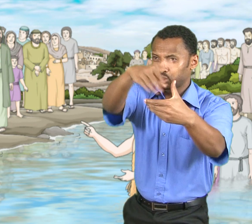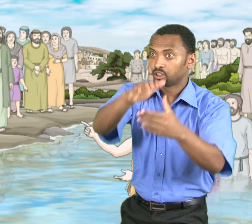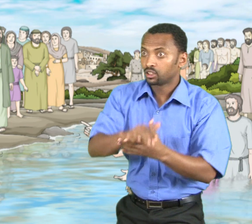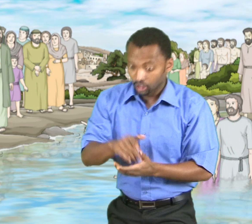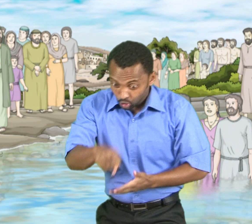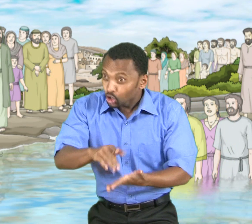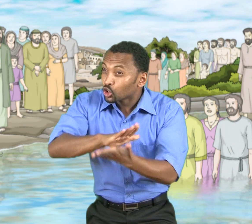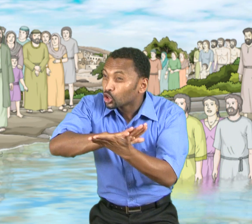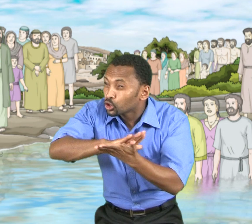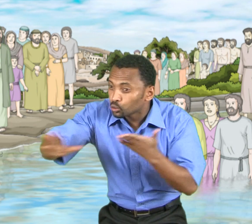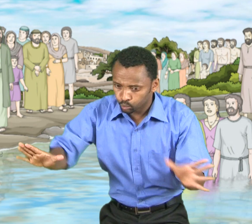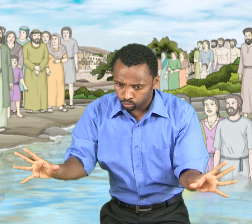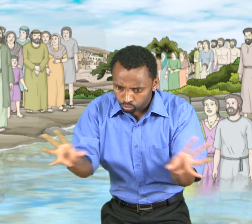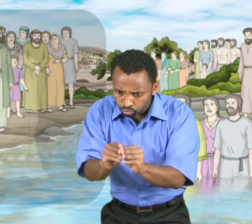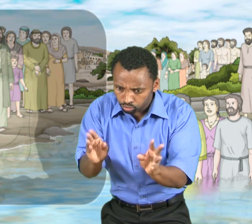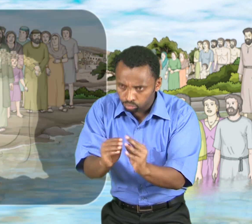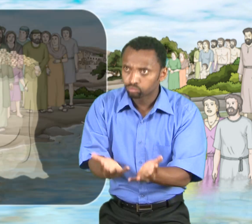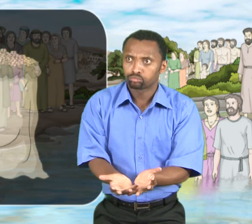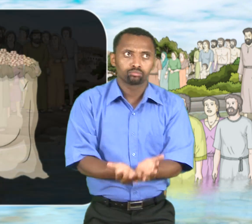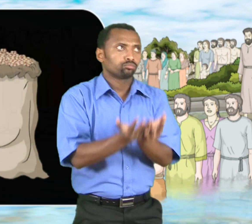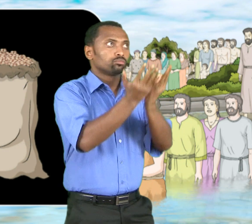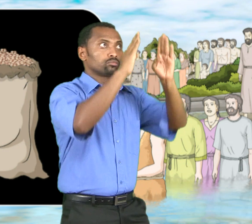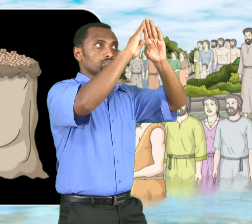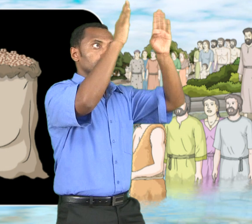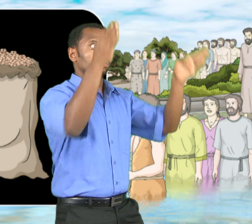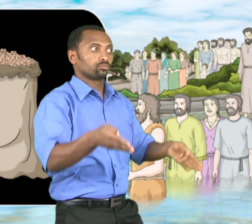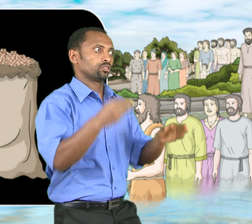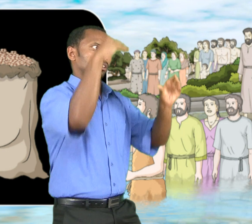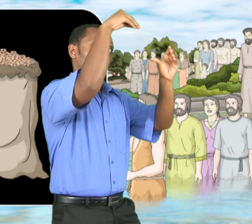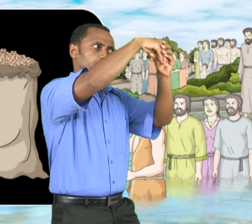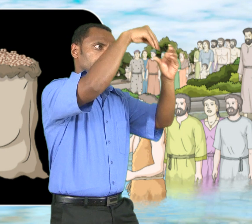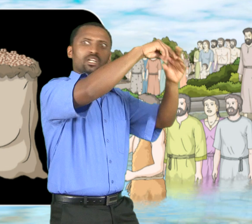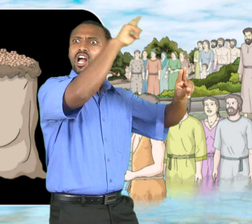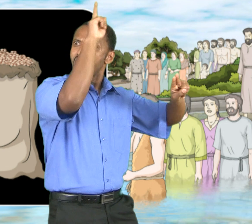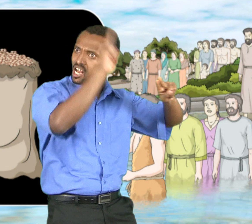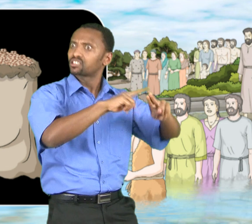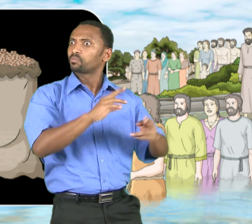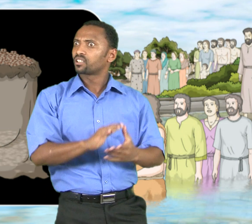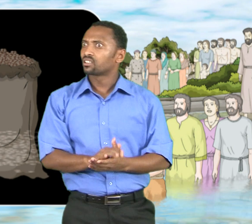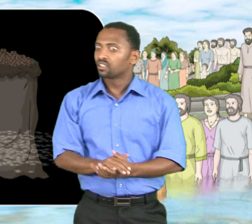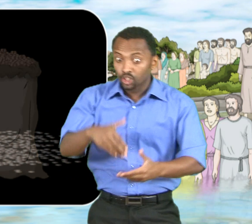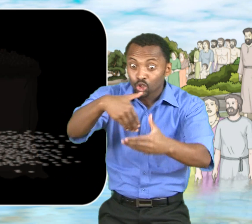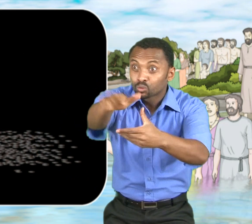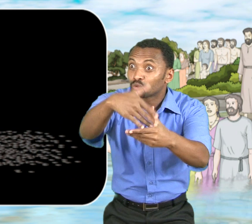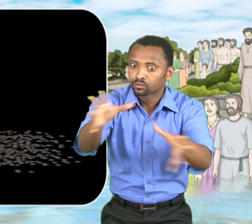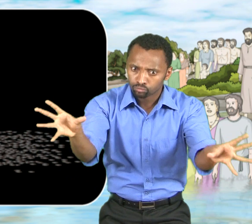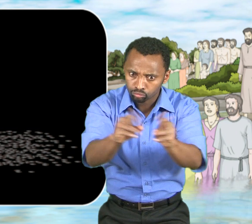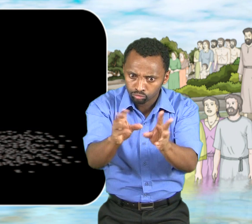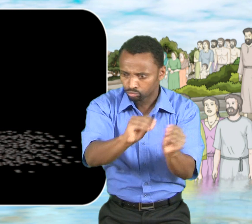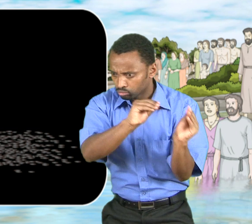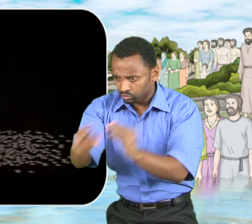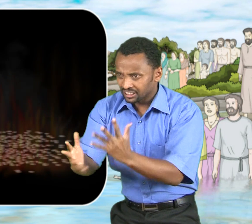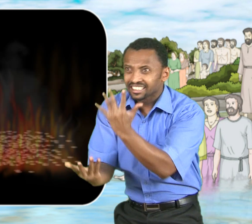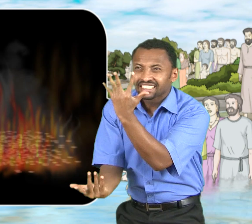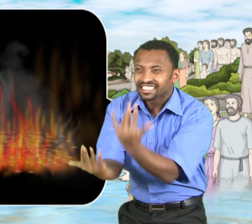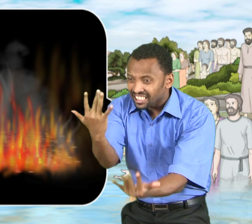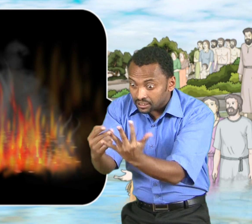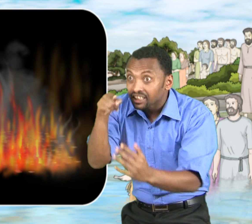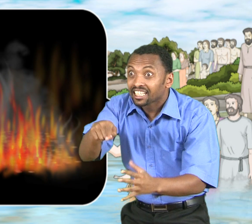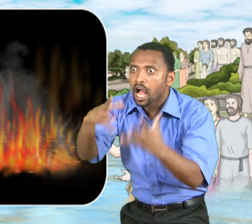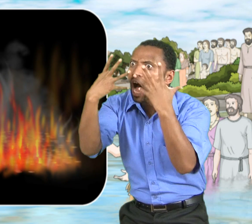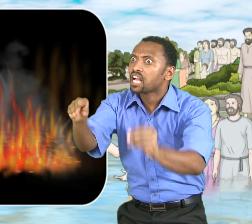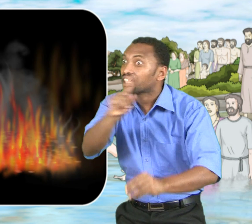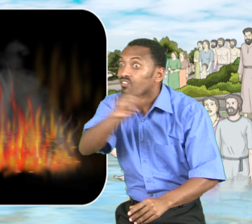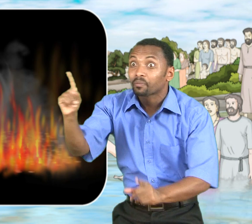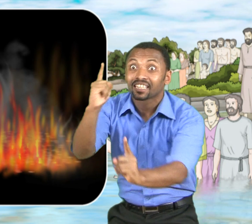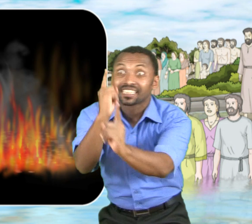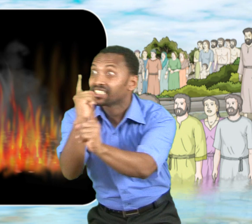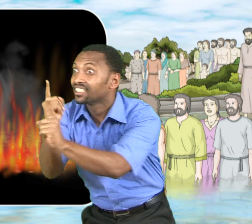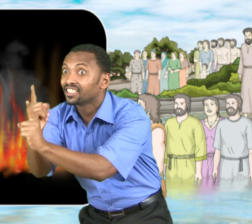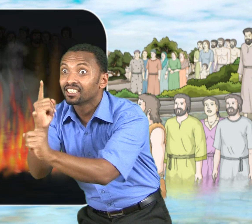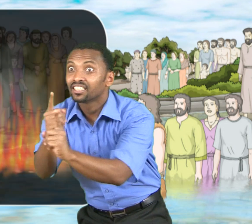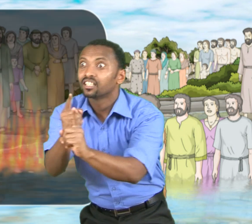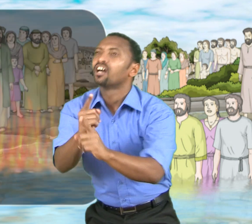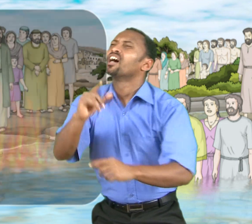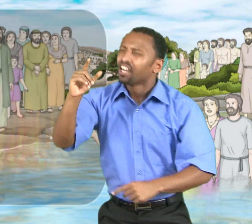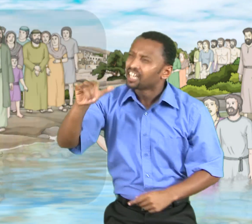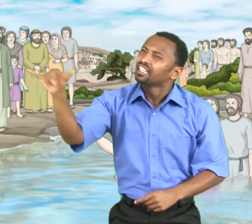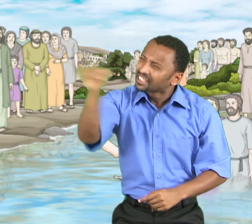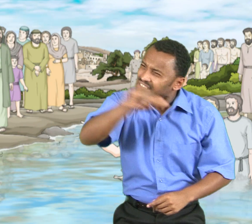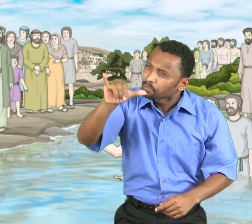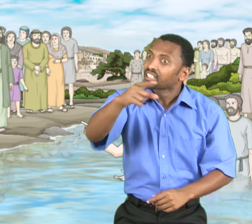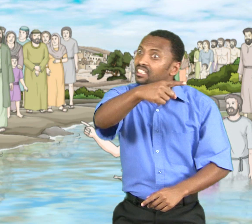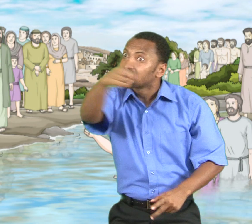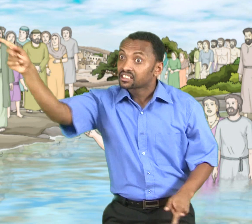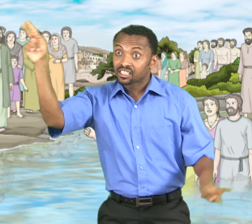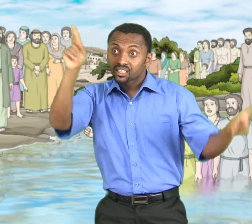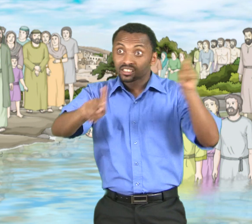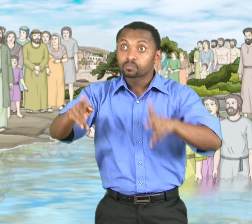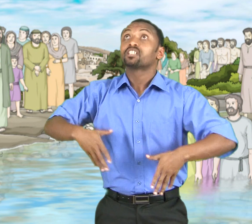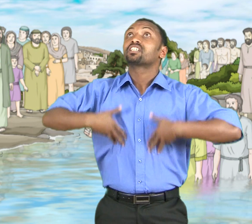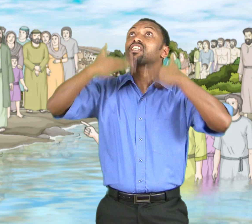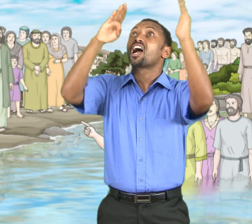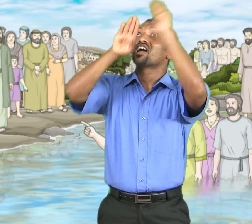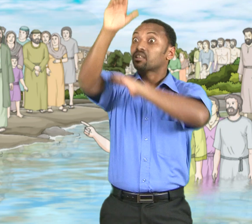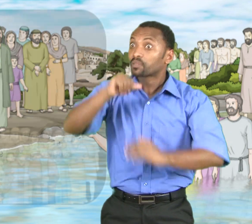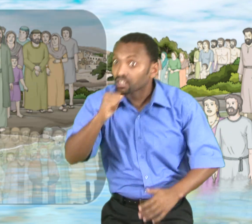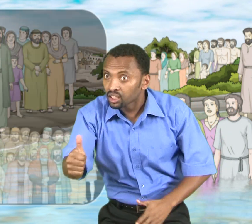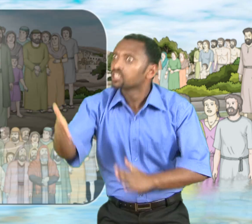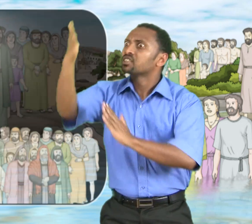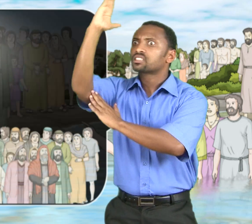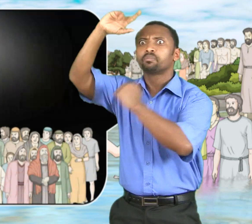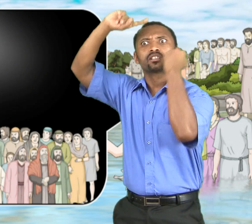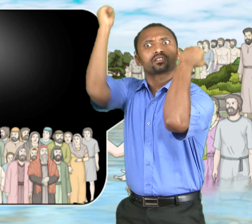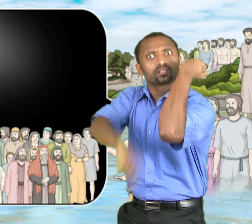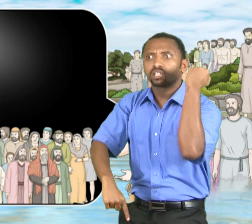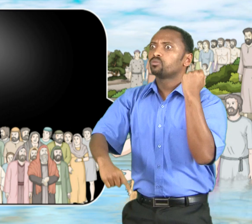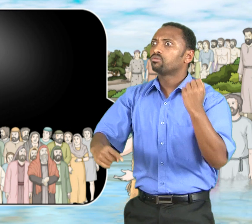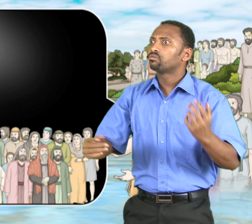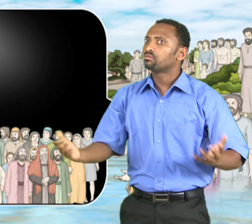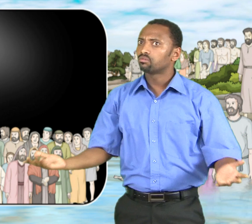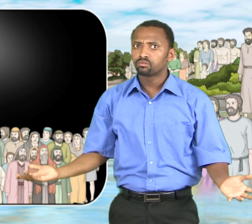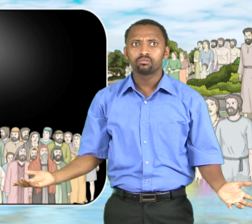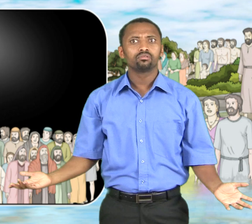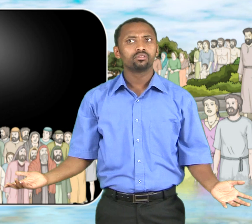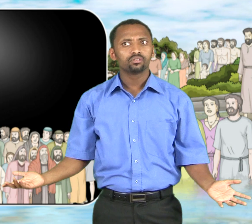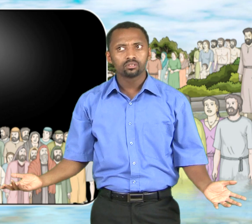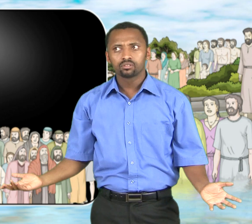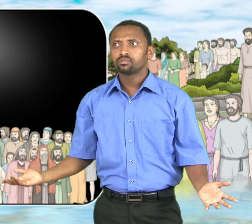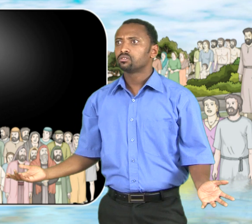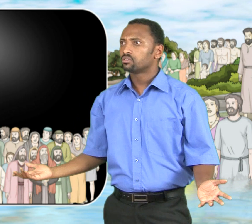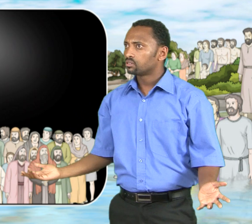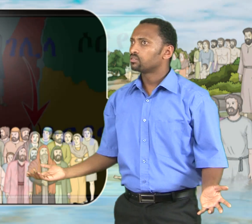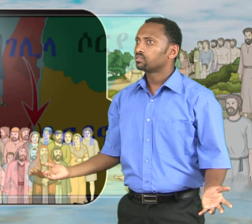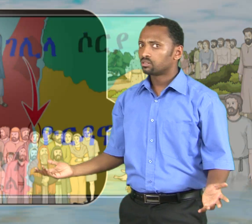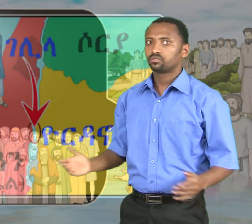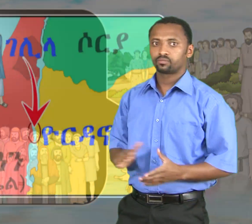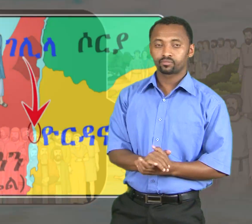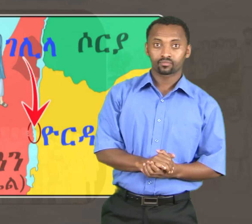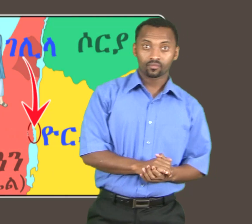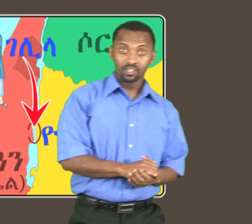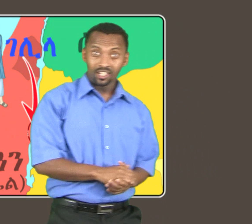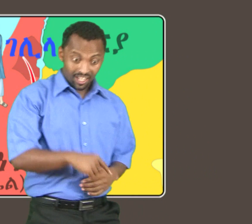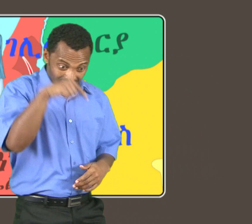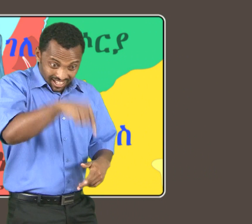His winnowing fork is in His hand to clear His threshing floor and to gather His wheat into the barn; but He will burn up the chaff with unquenchable fire.”